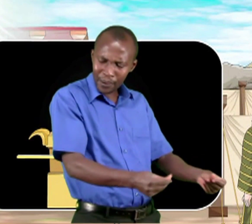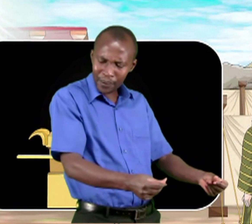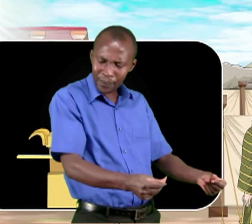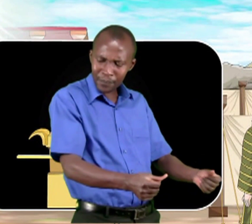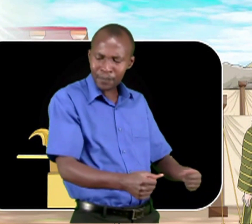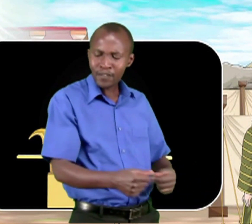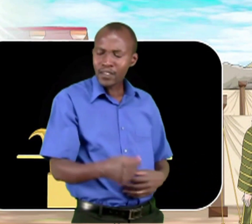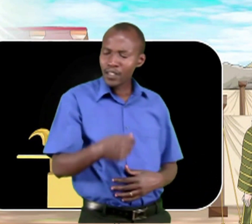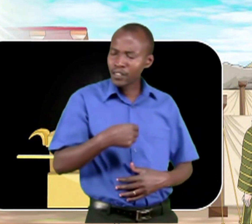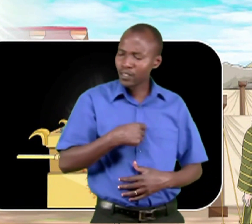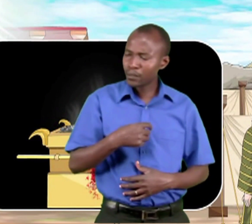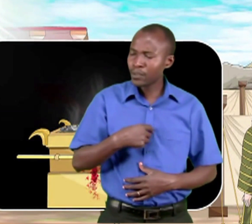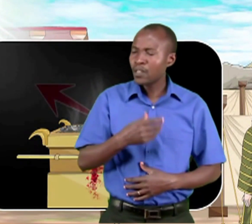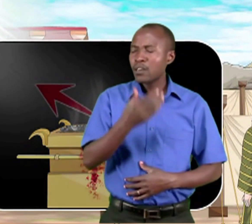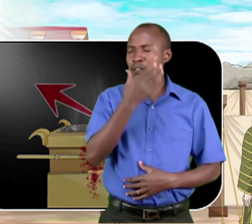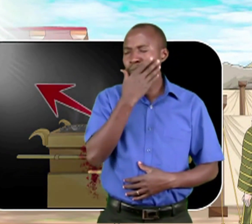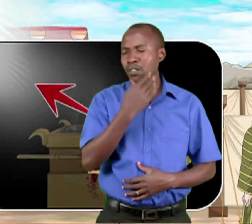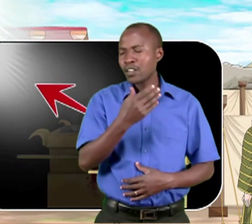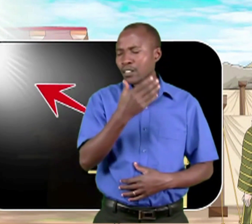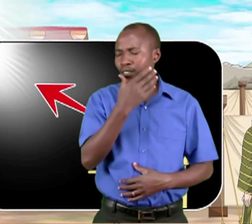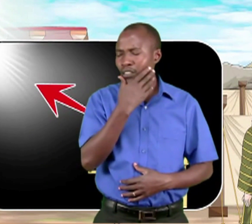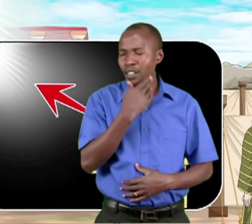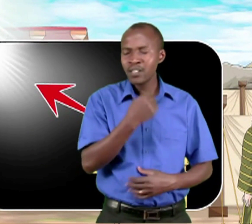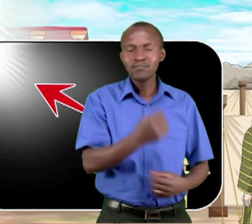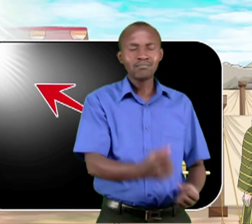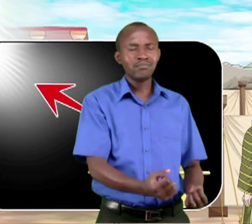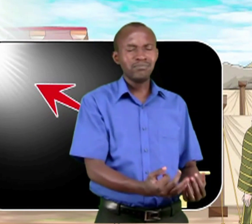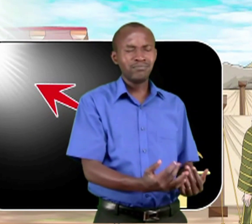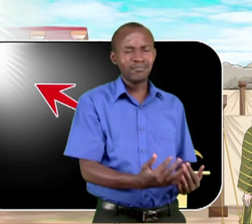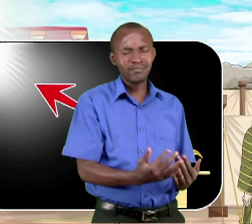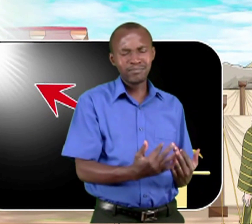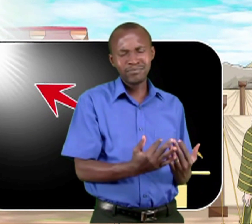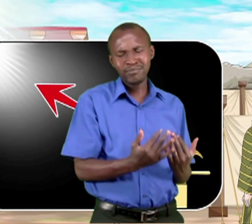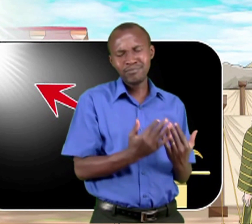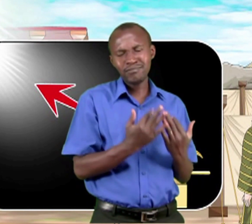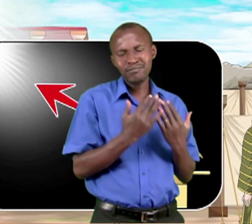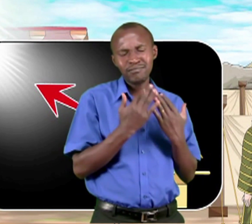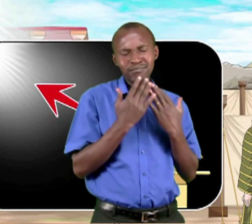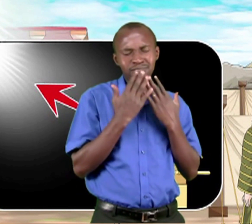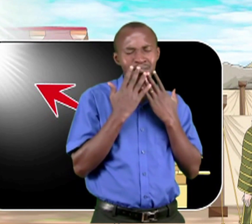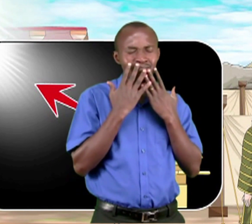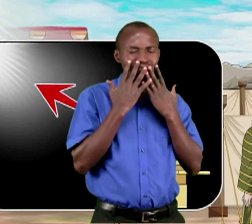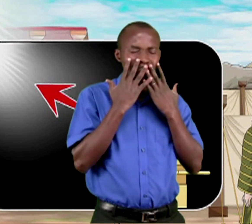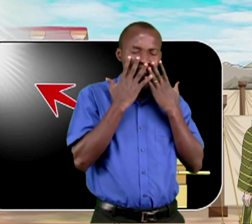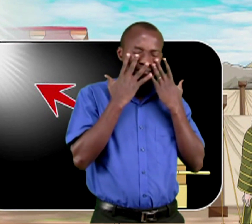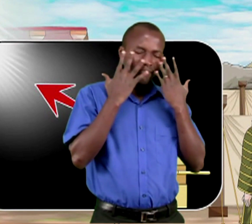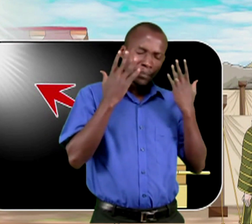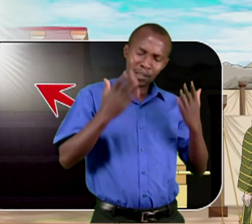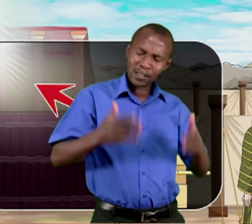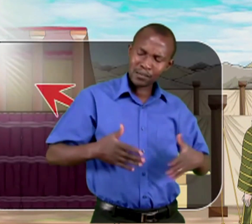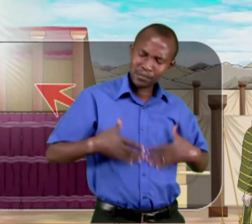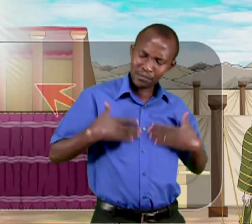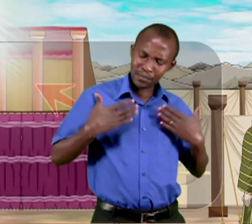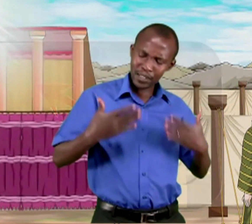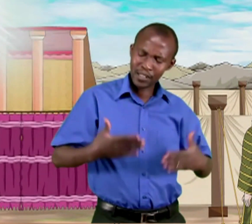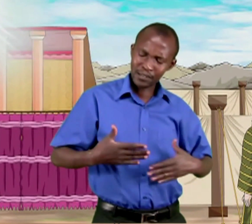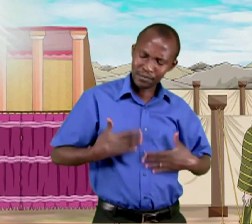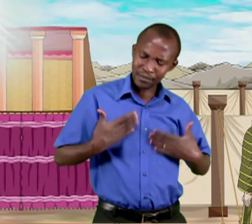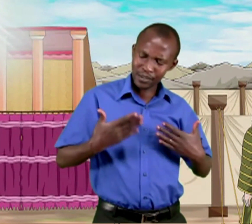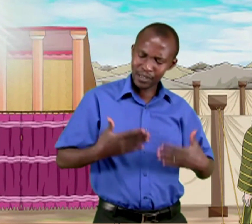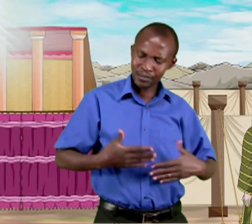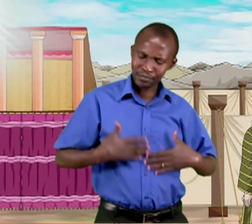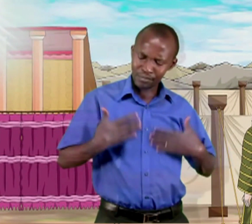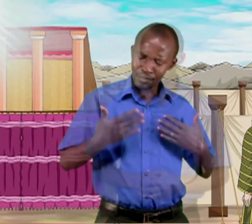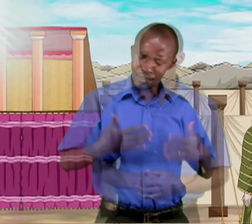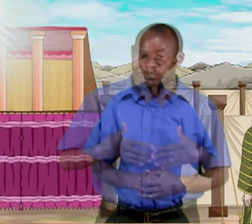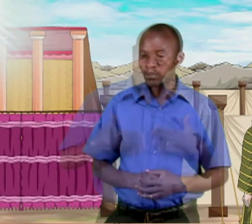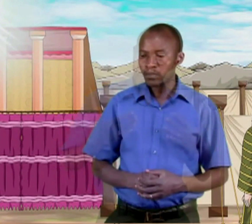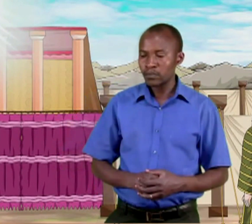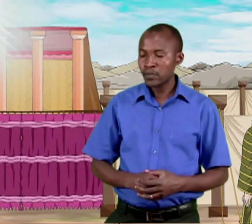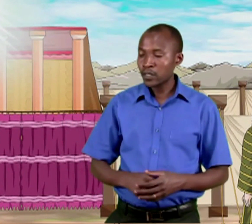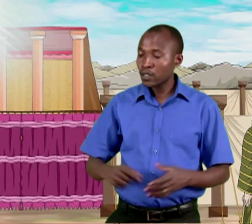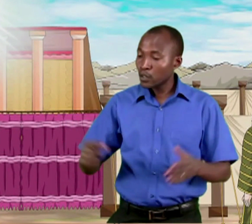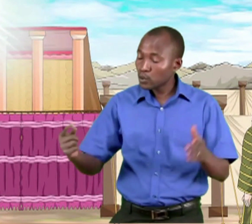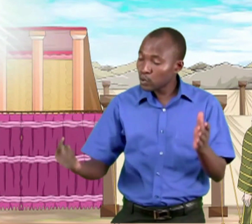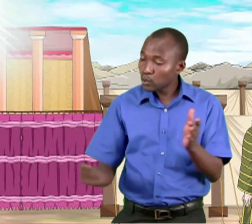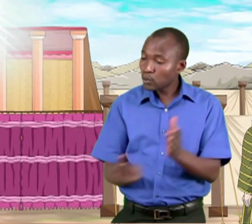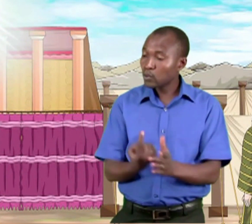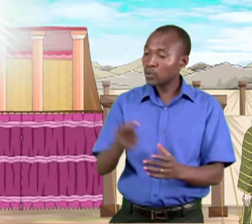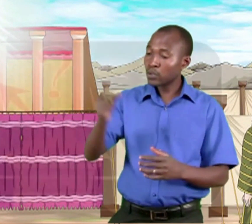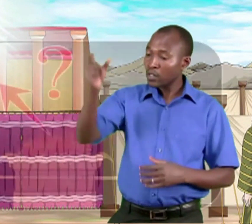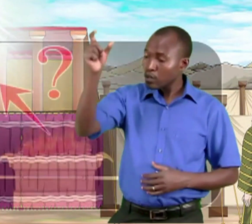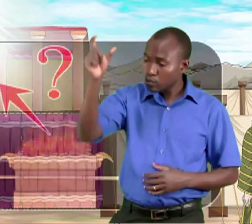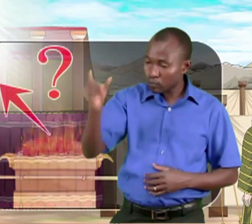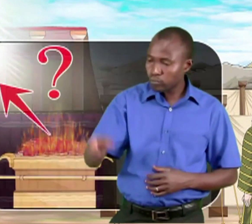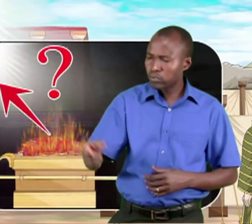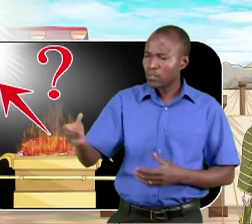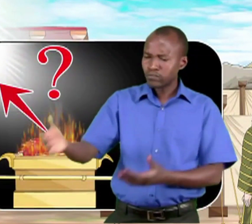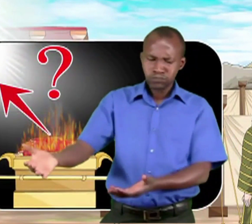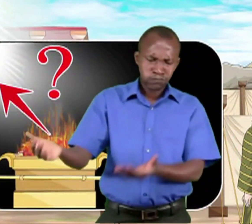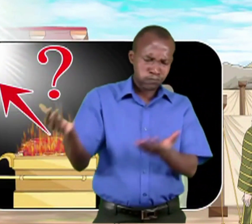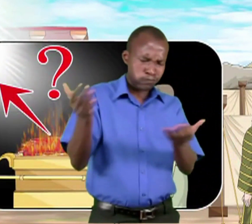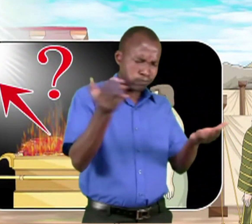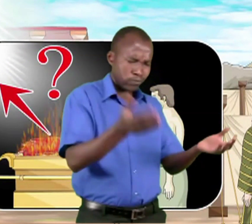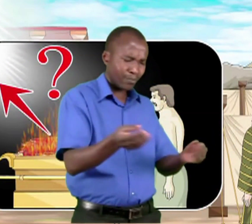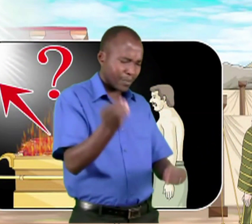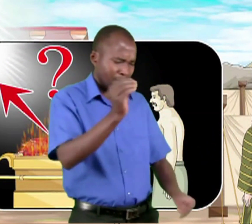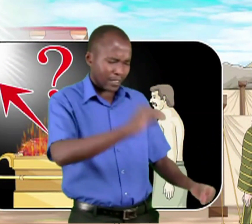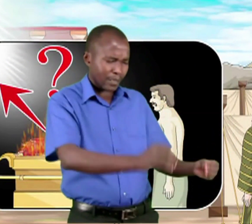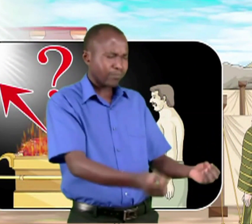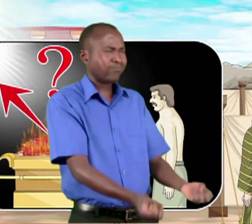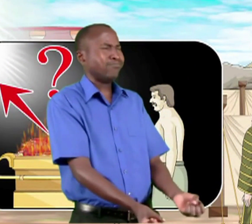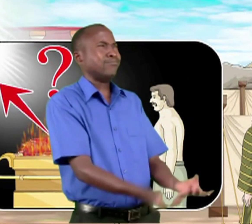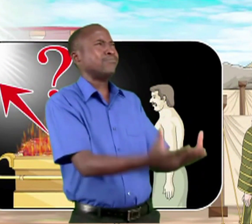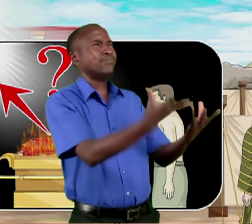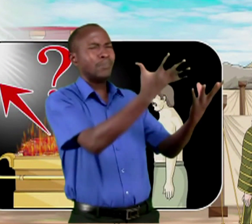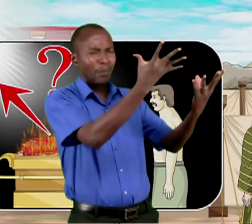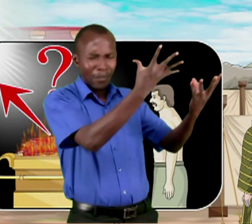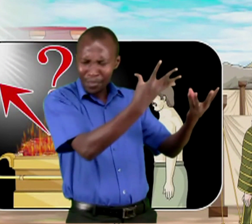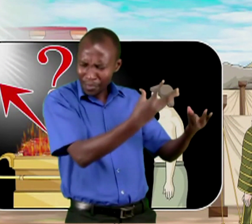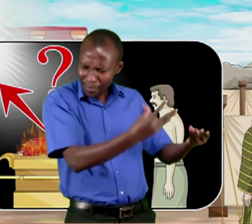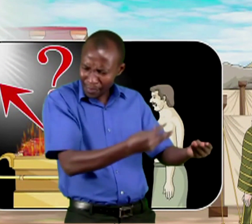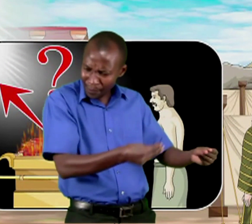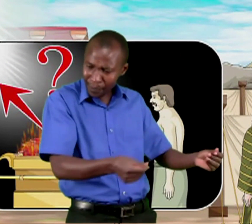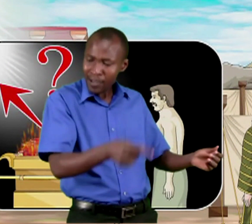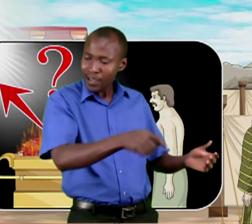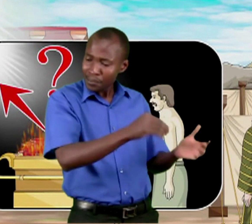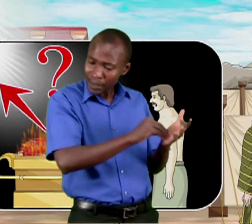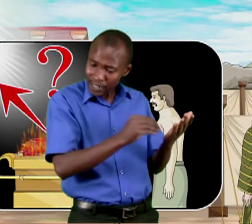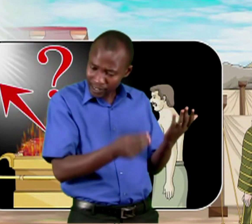it is a burnt offering, an offering made by fire, a pleasing aroma to the LORD.